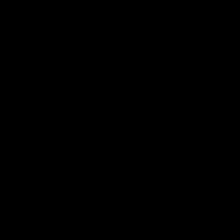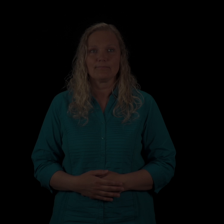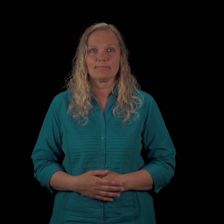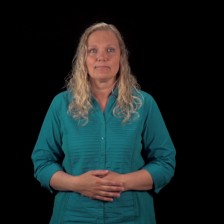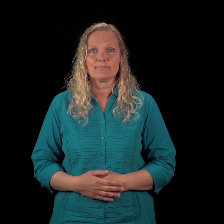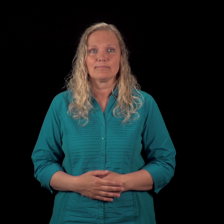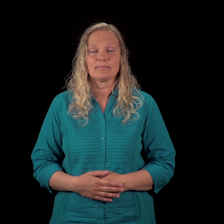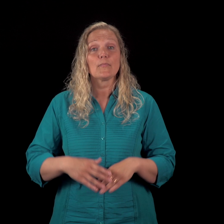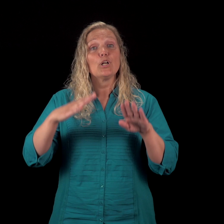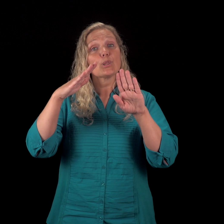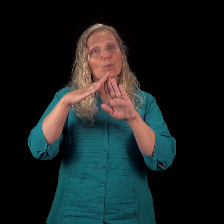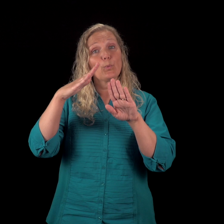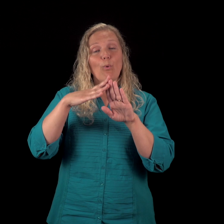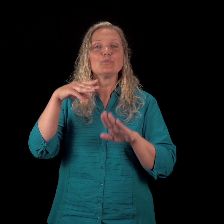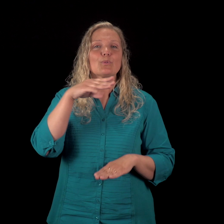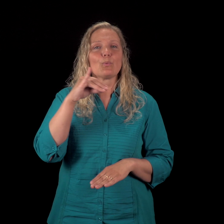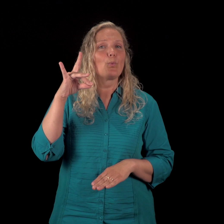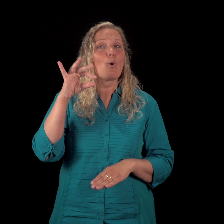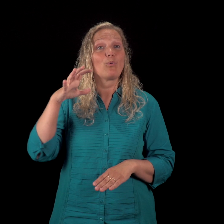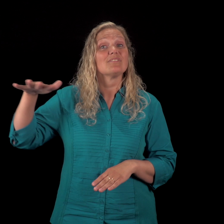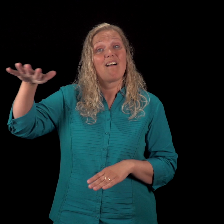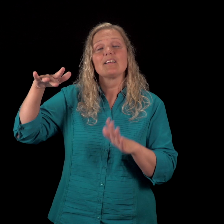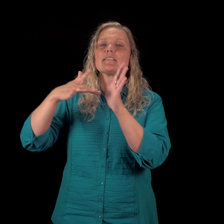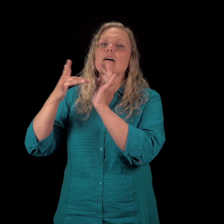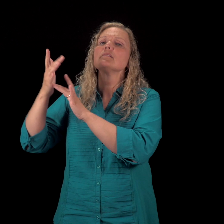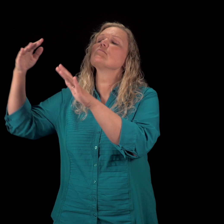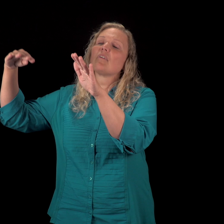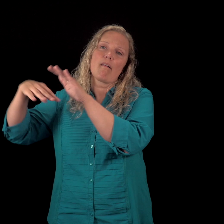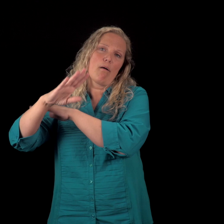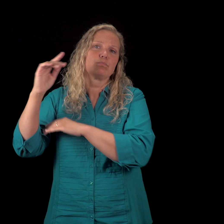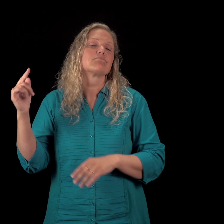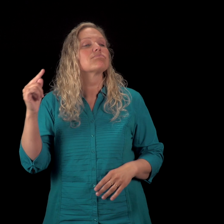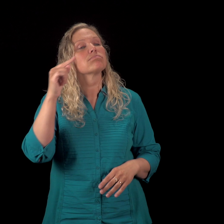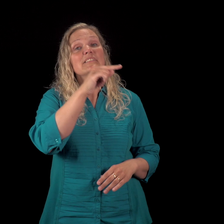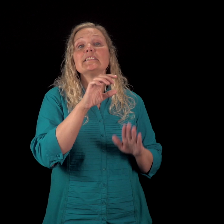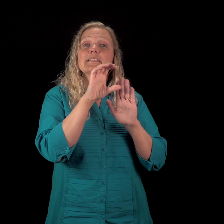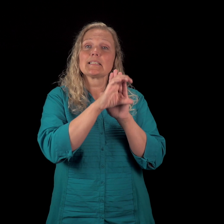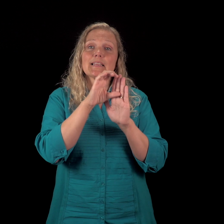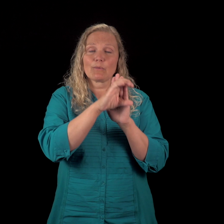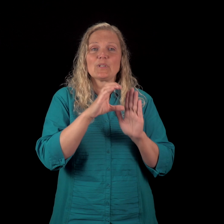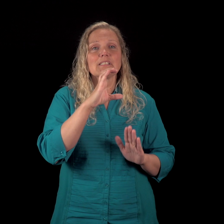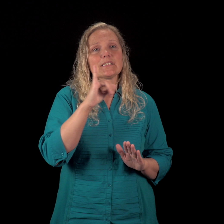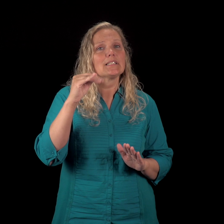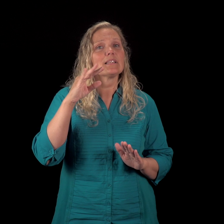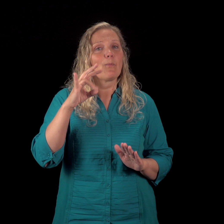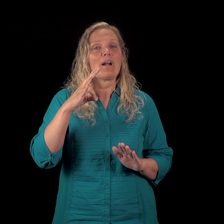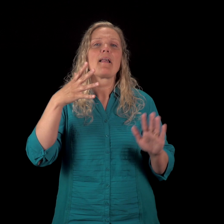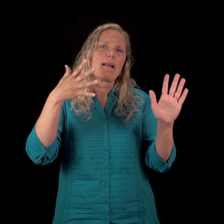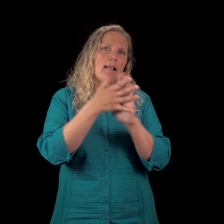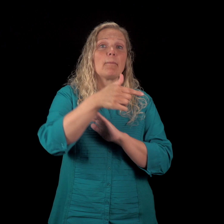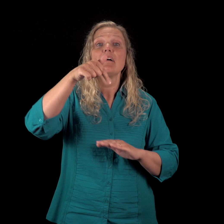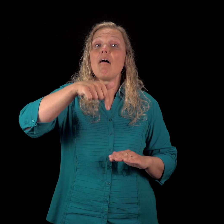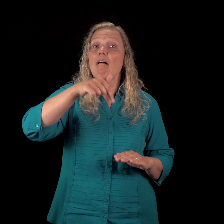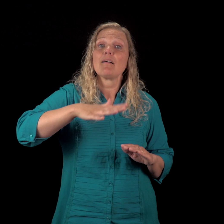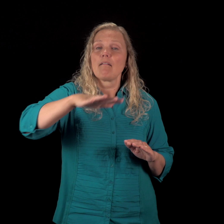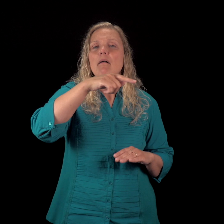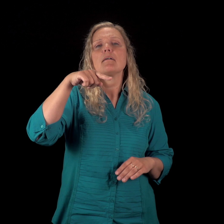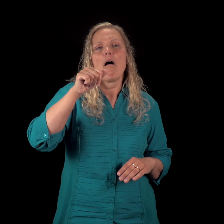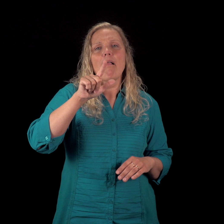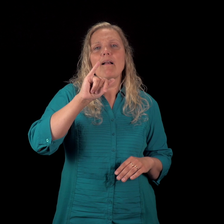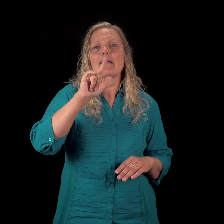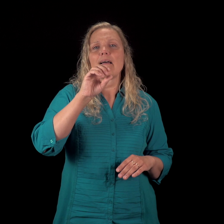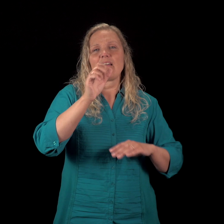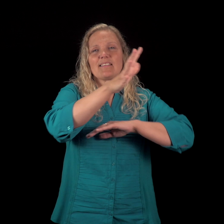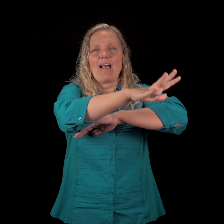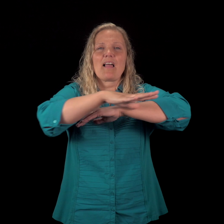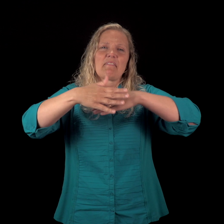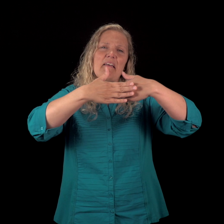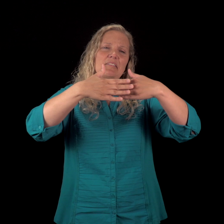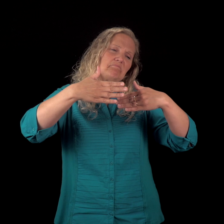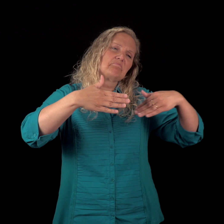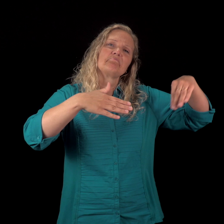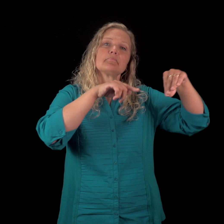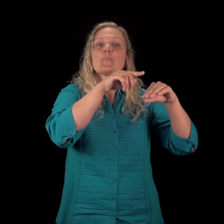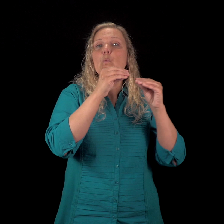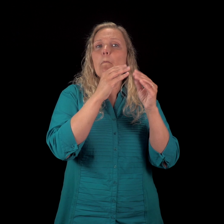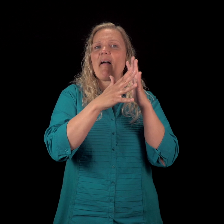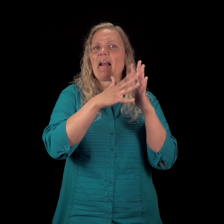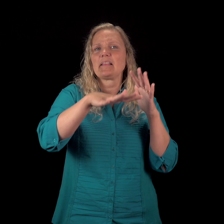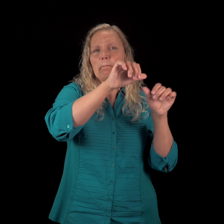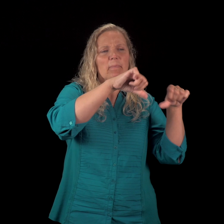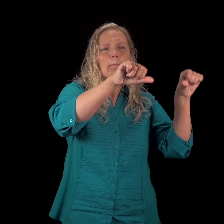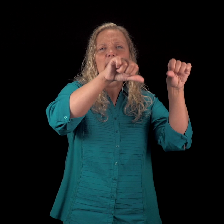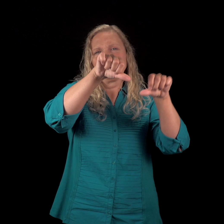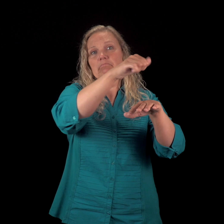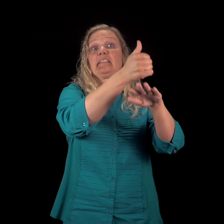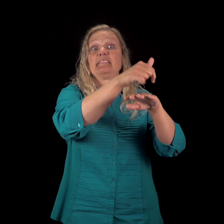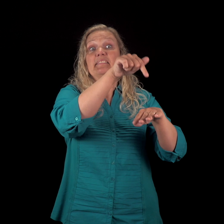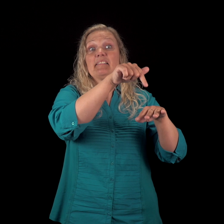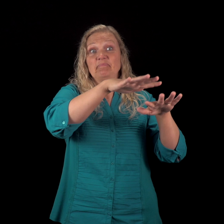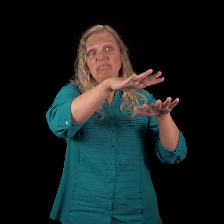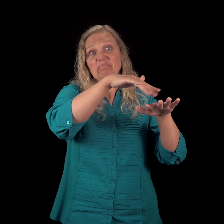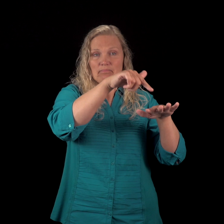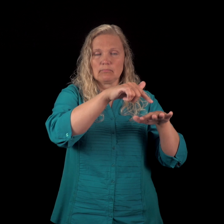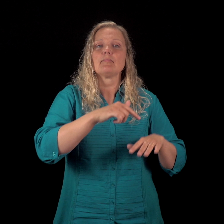Then Jesus left the region of Tyre and went through Sidon to the Sea of Galilee and into the region of the Decapolis.